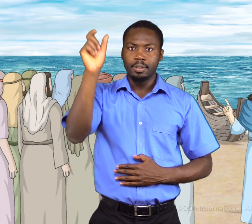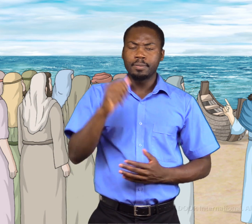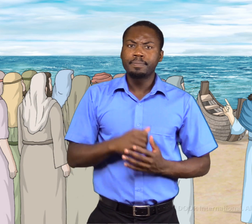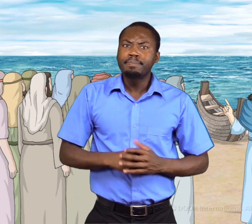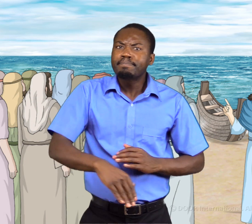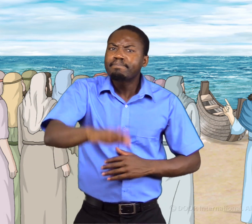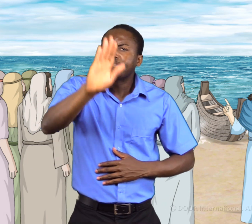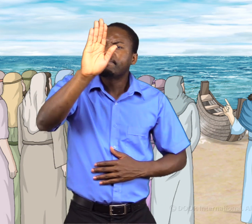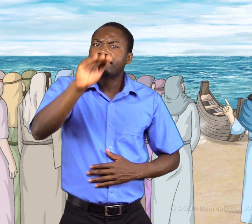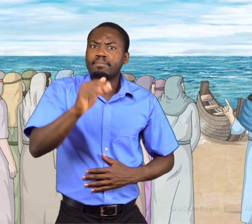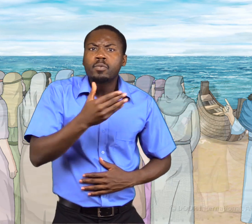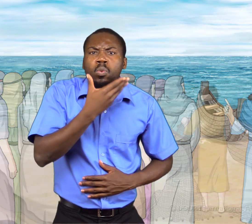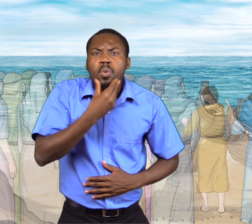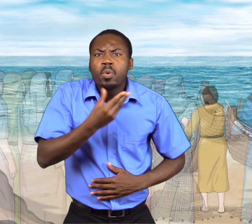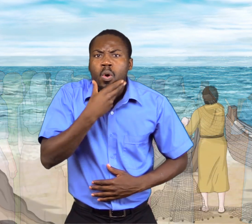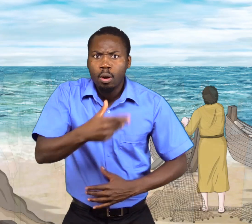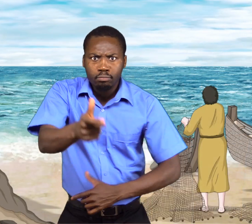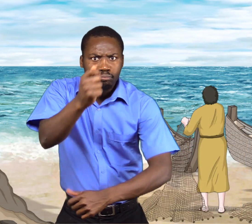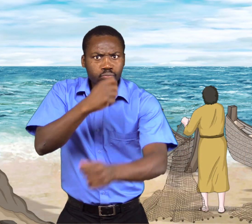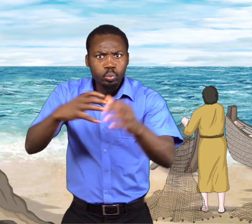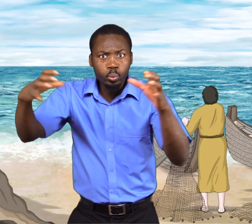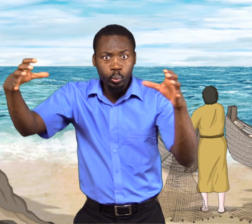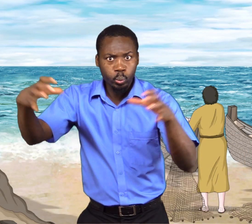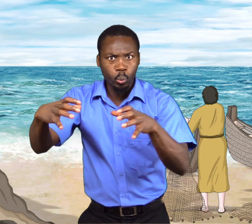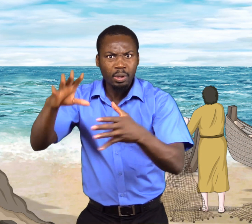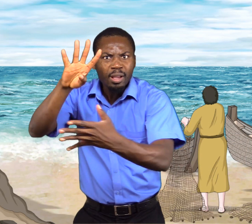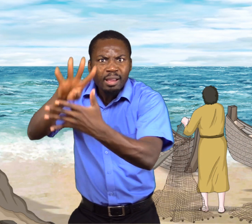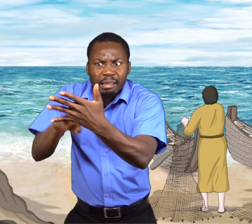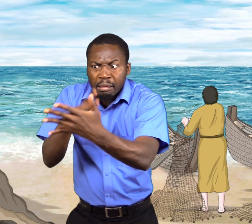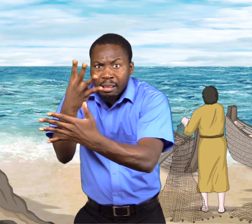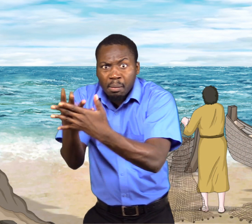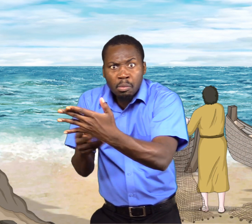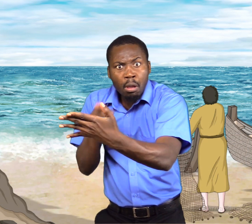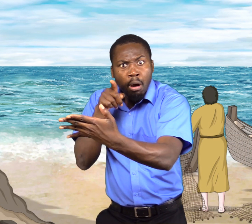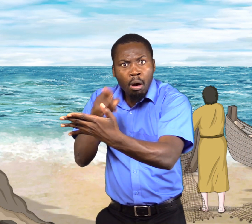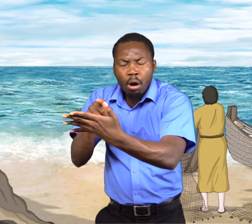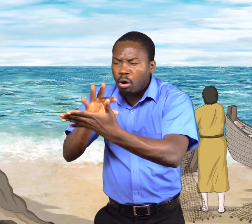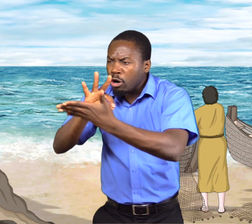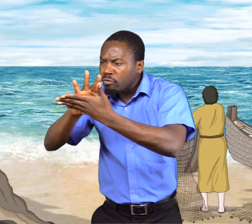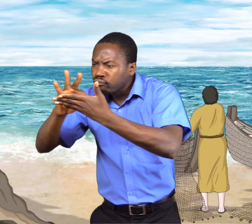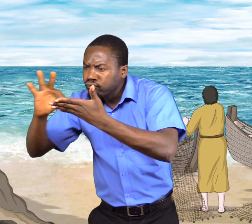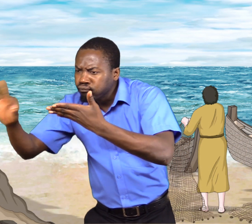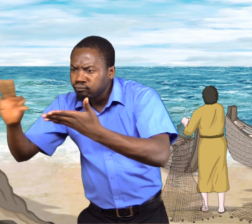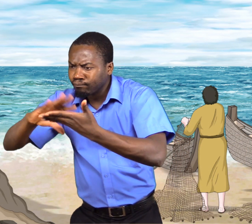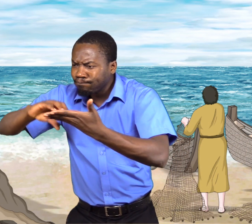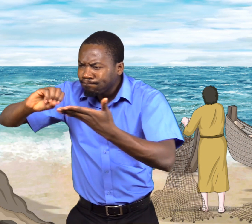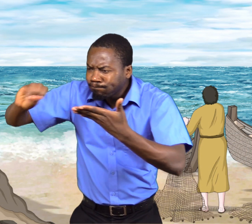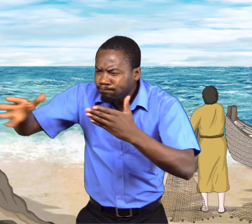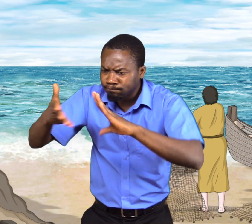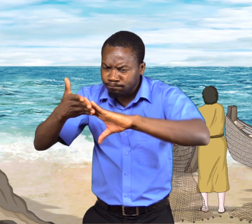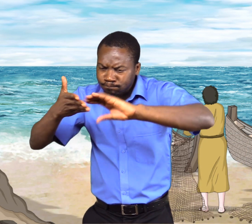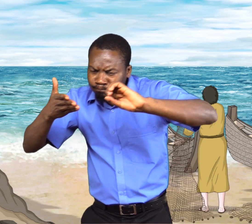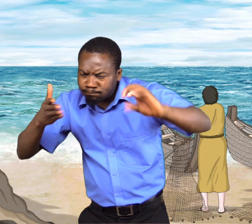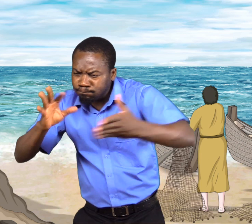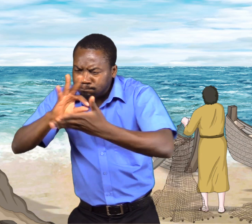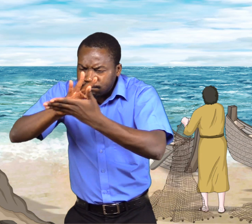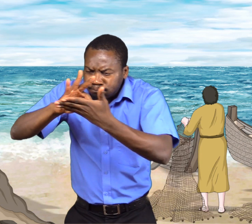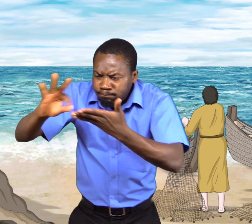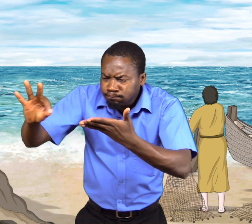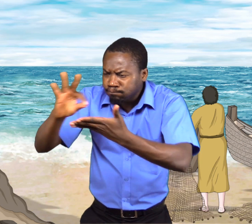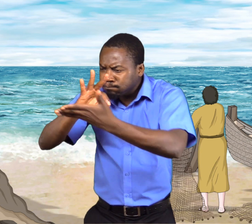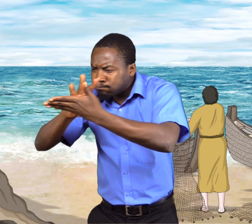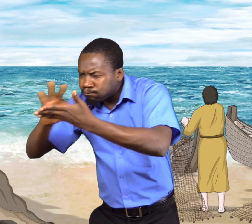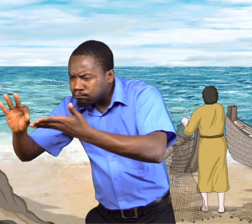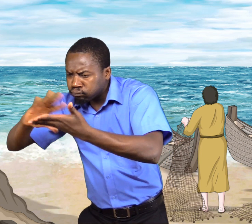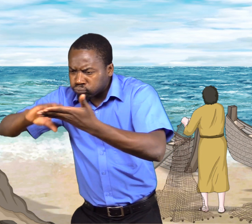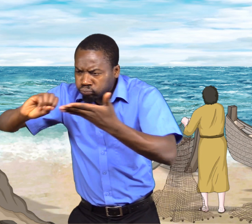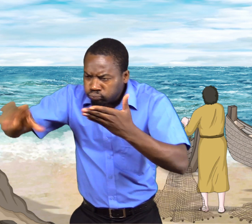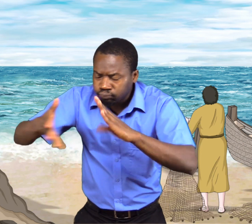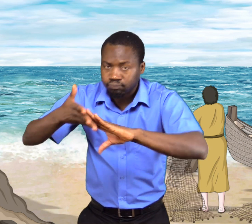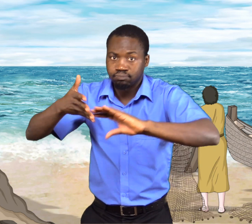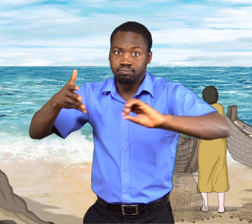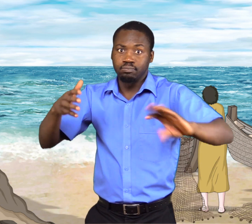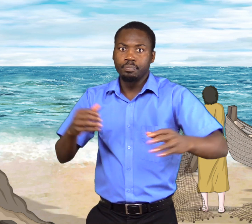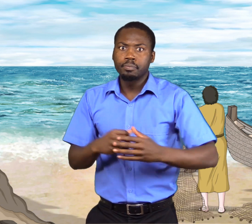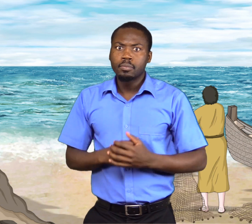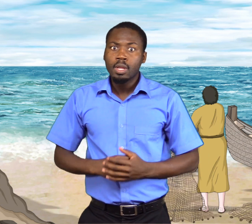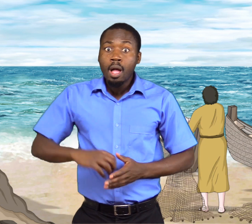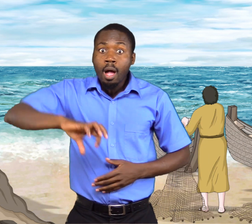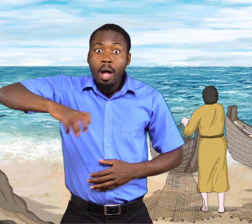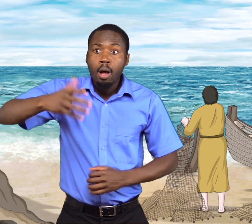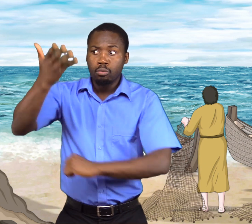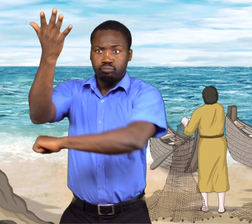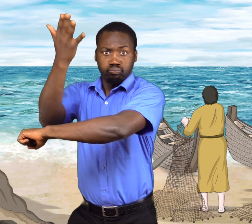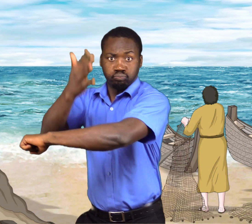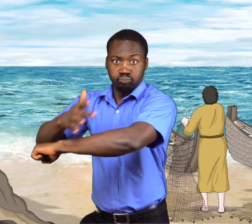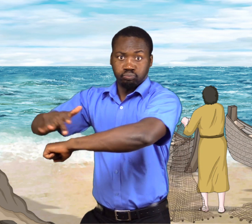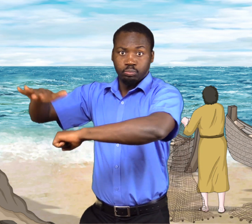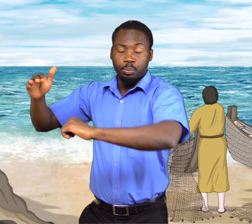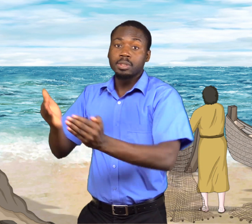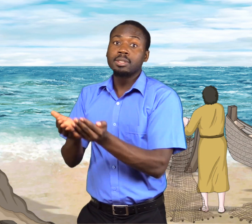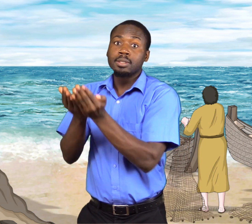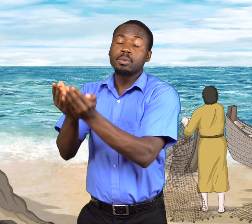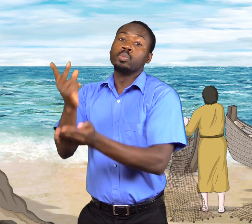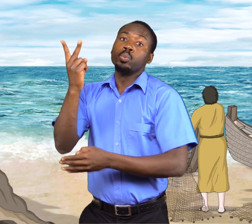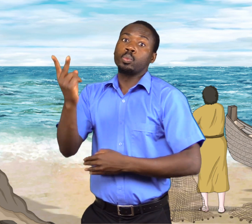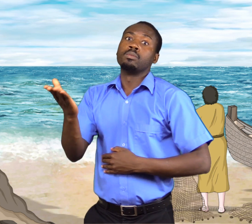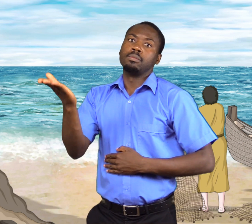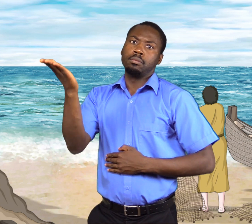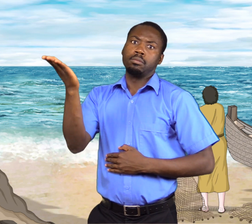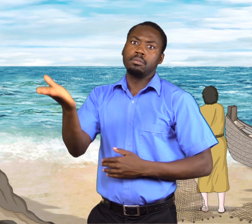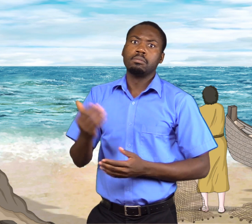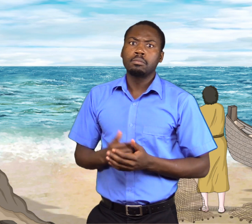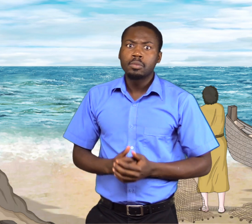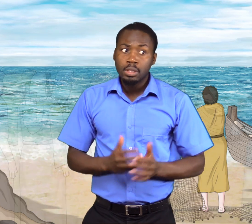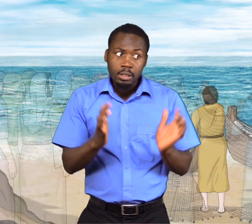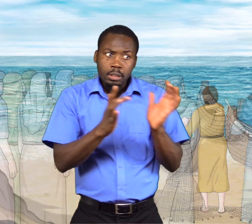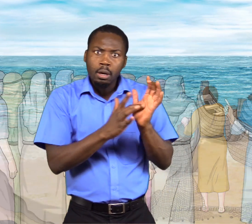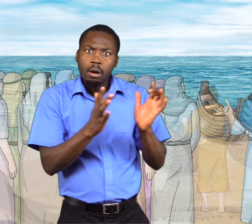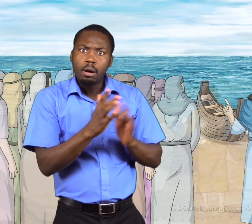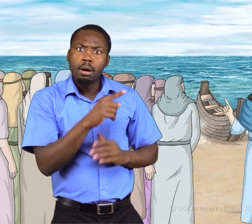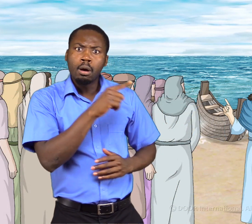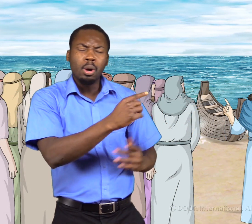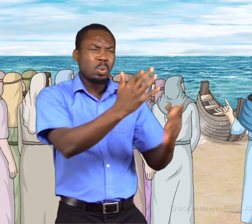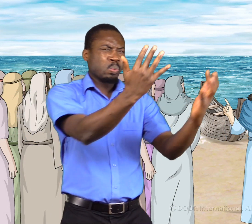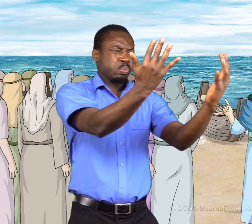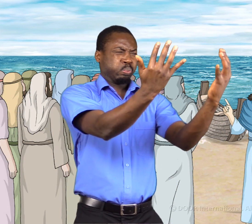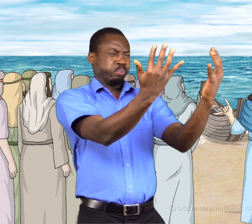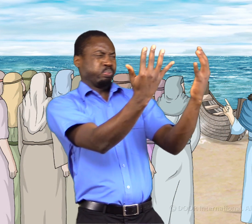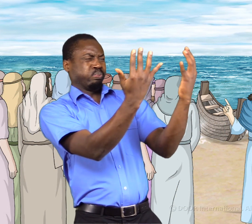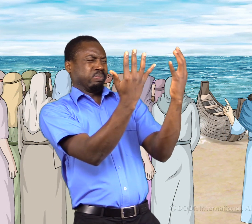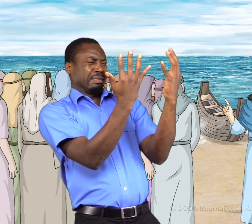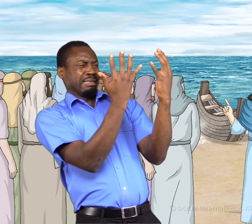The fishermen had left them and were washing their nets.